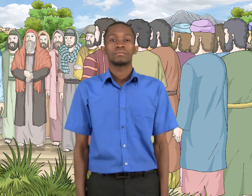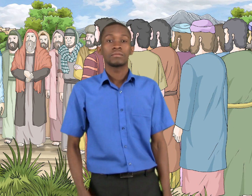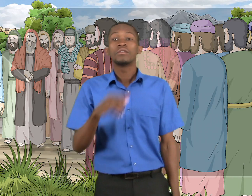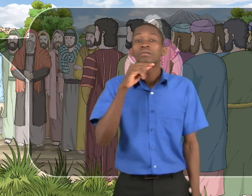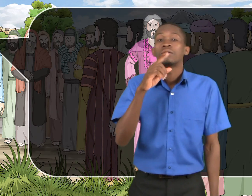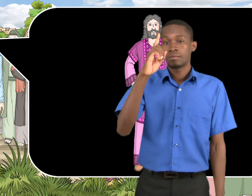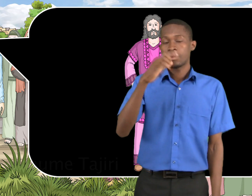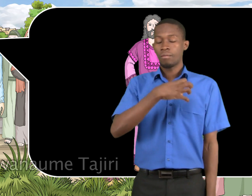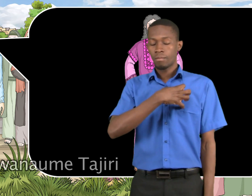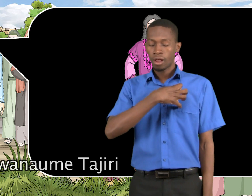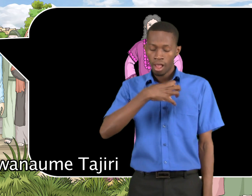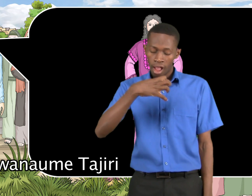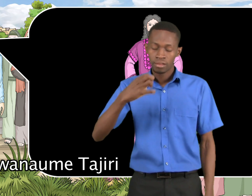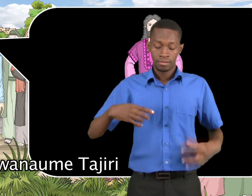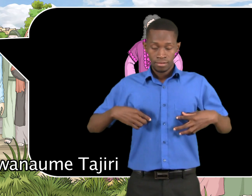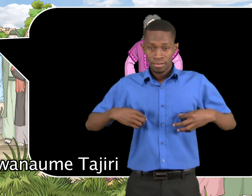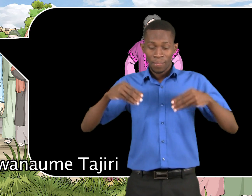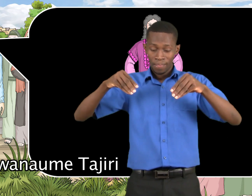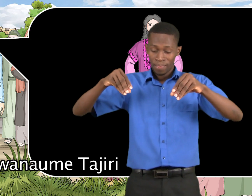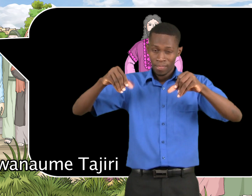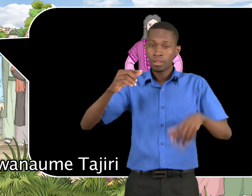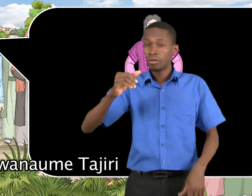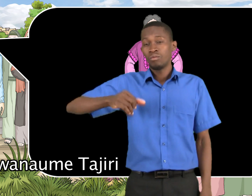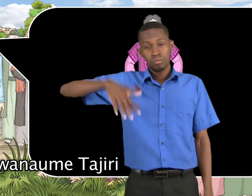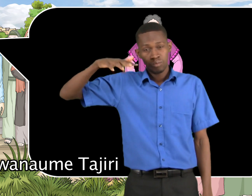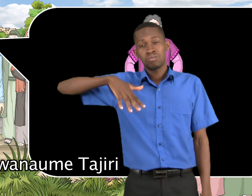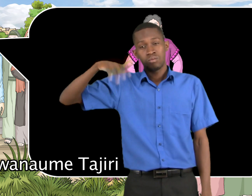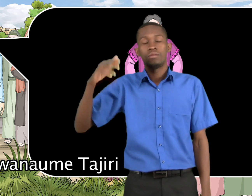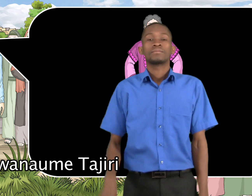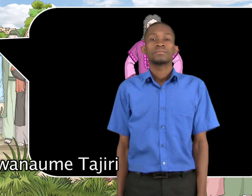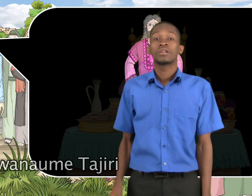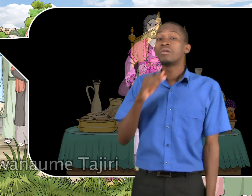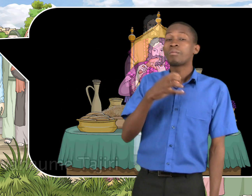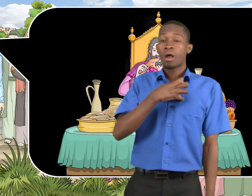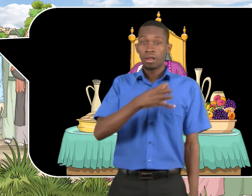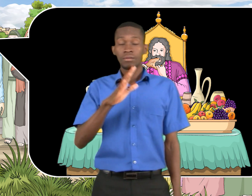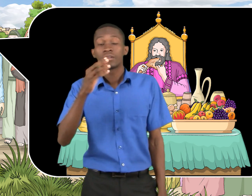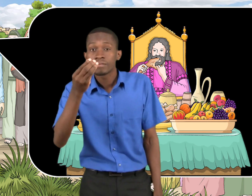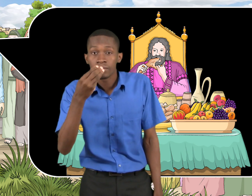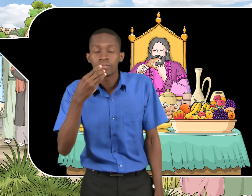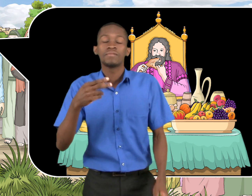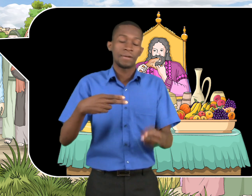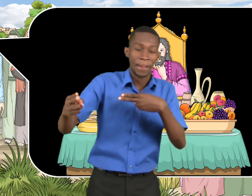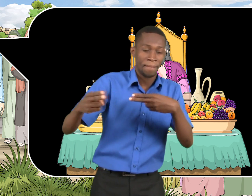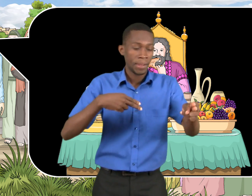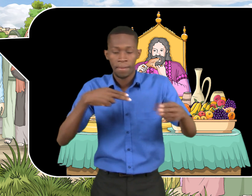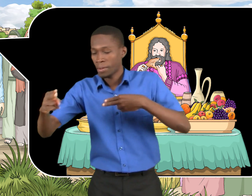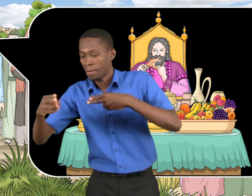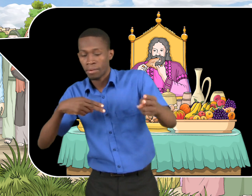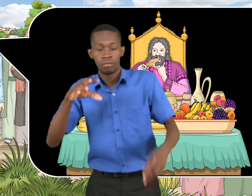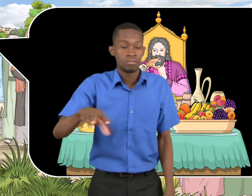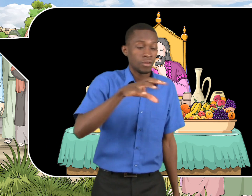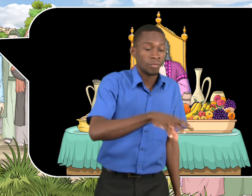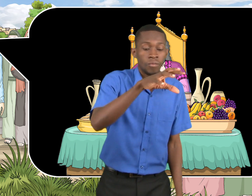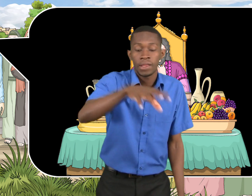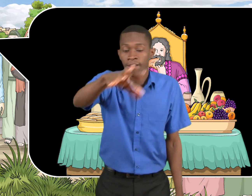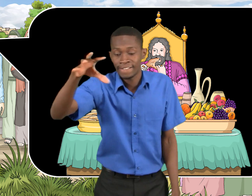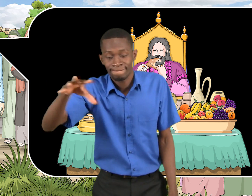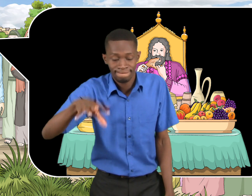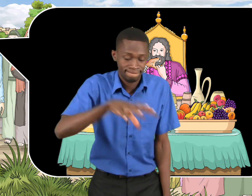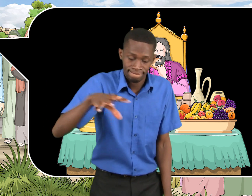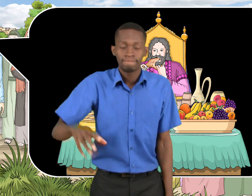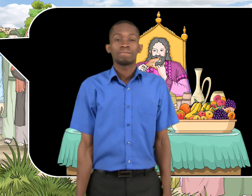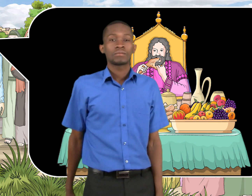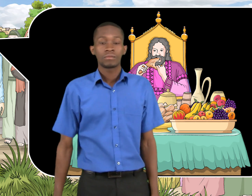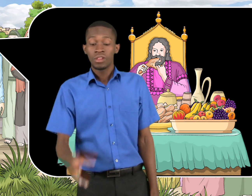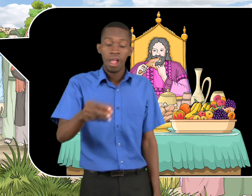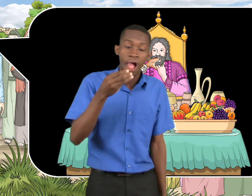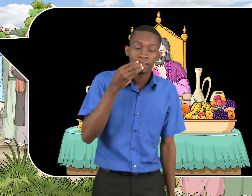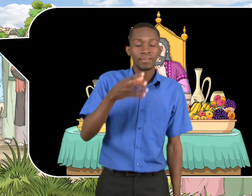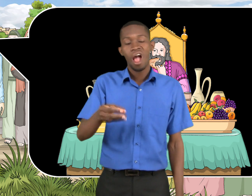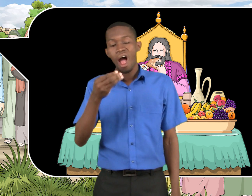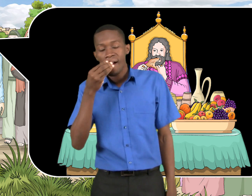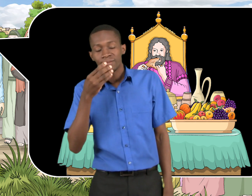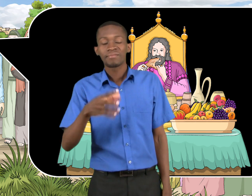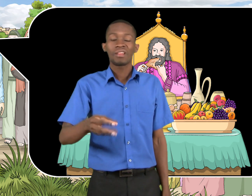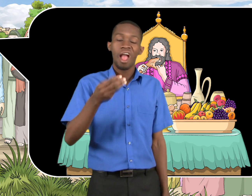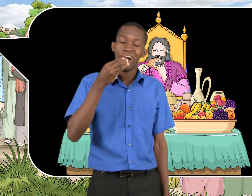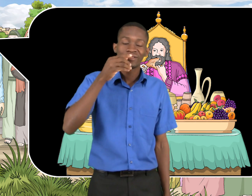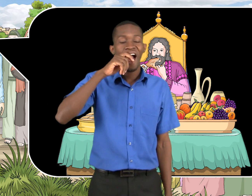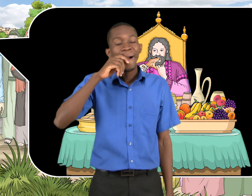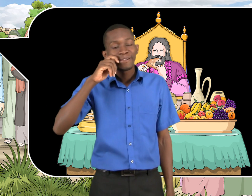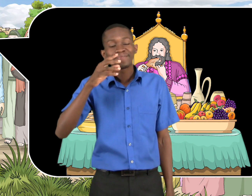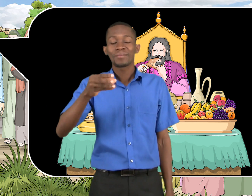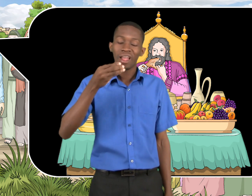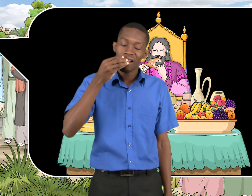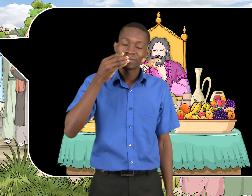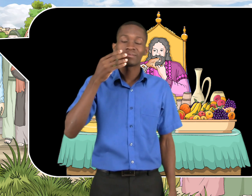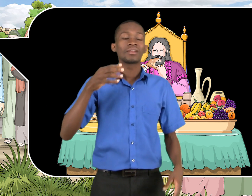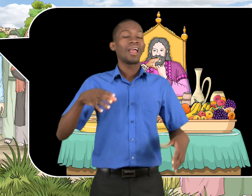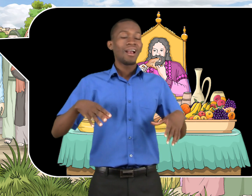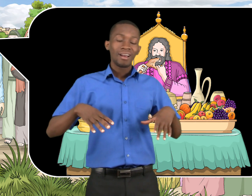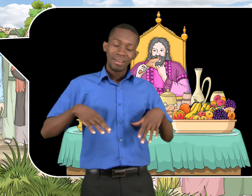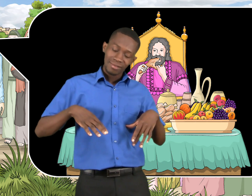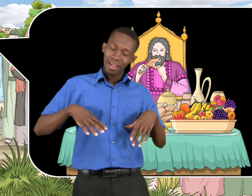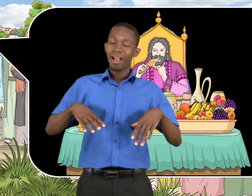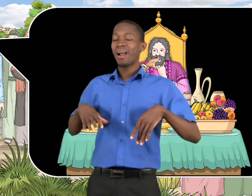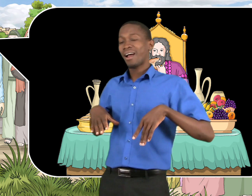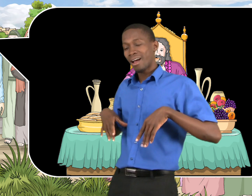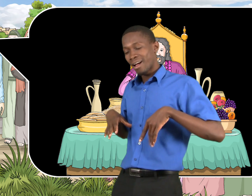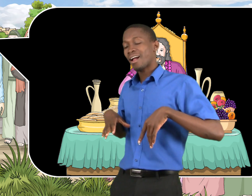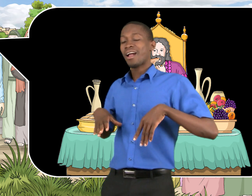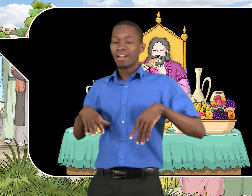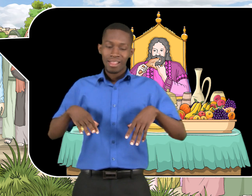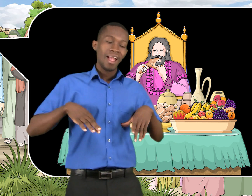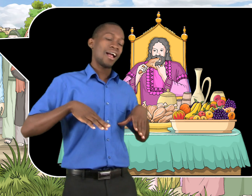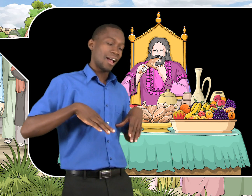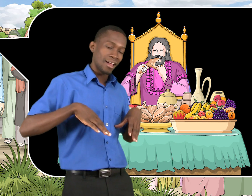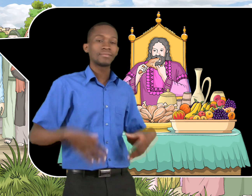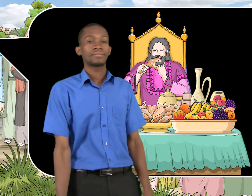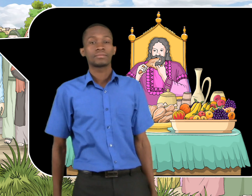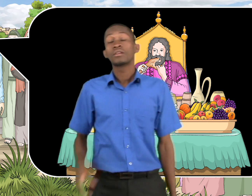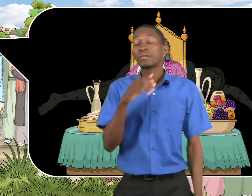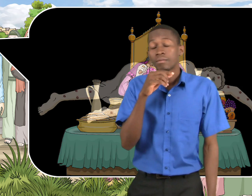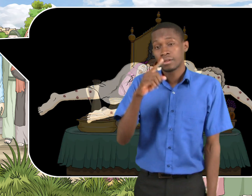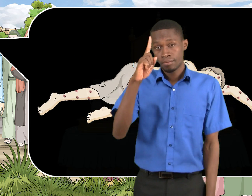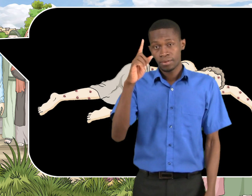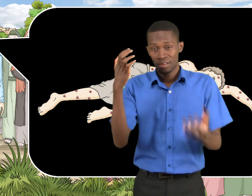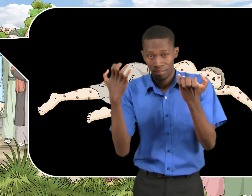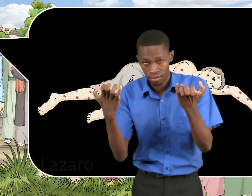Now there was a rich man dressed in purple and fine linen, who lived each day in joyous splendor.